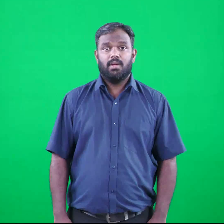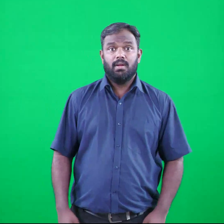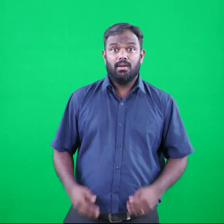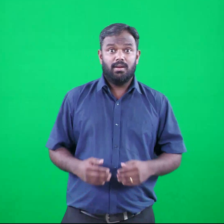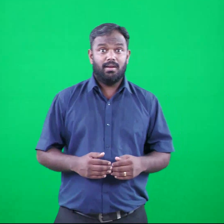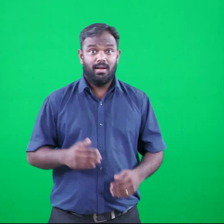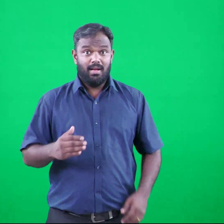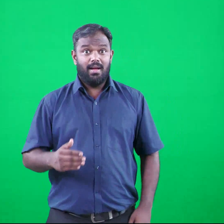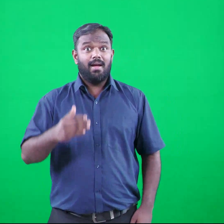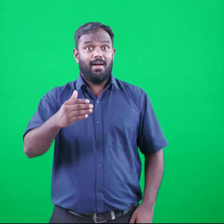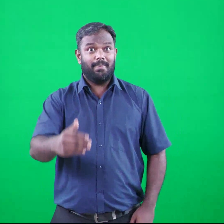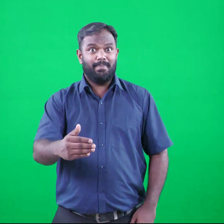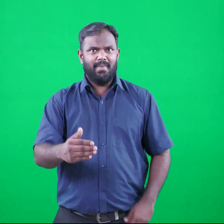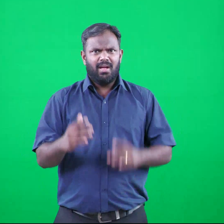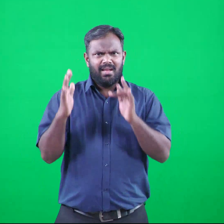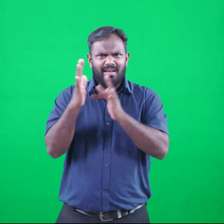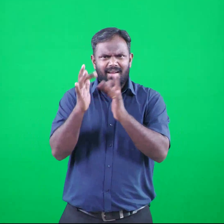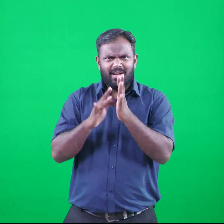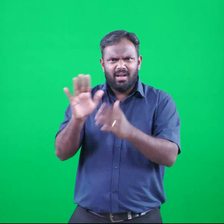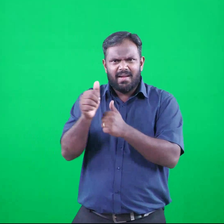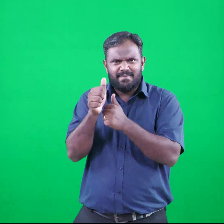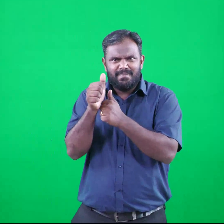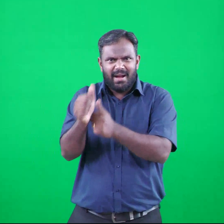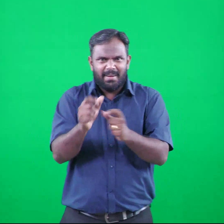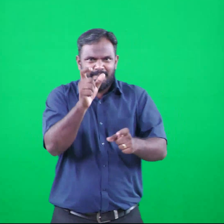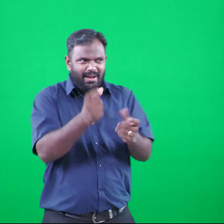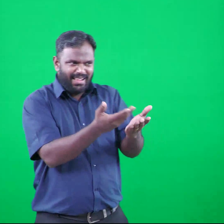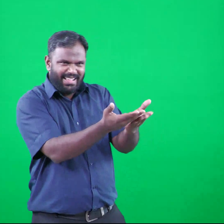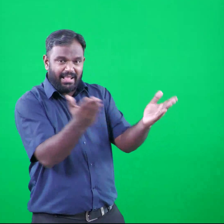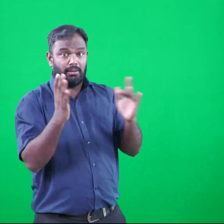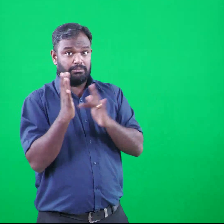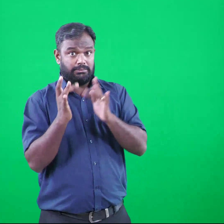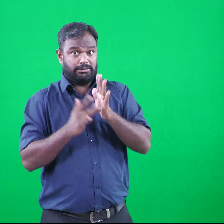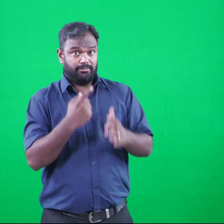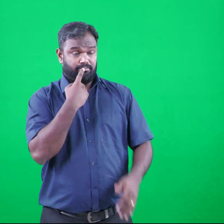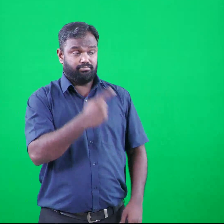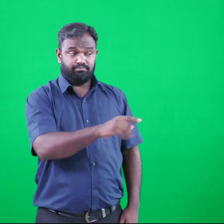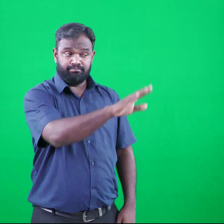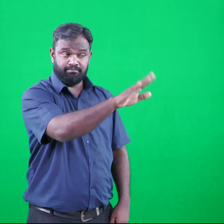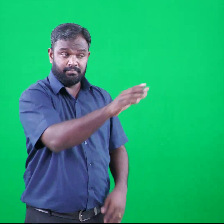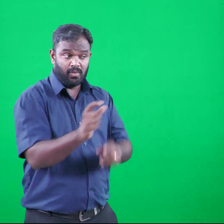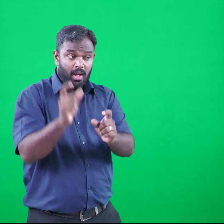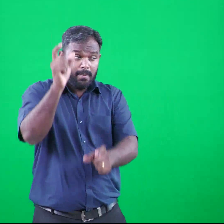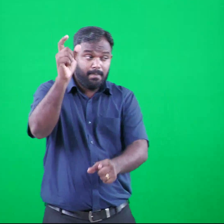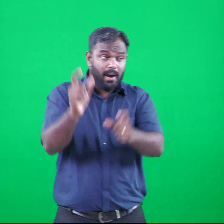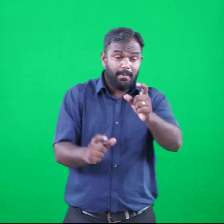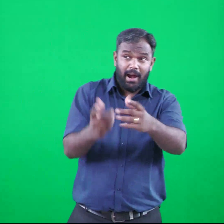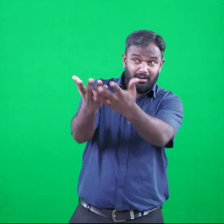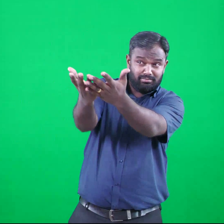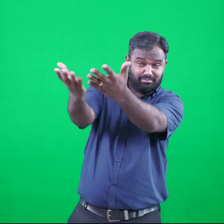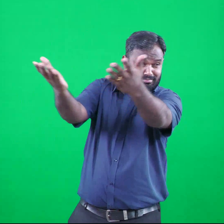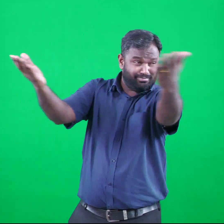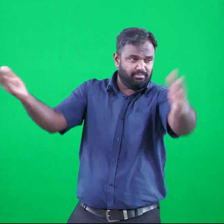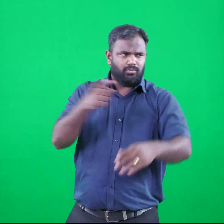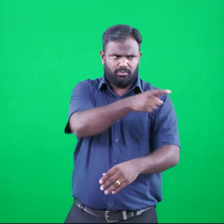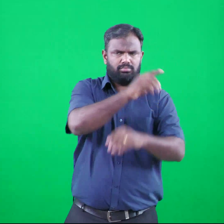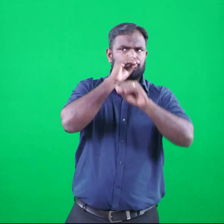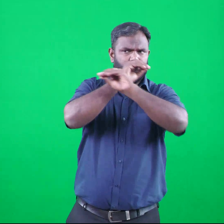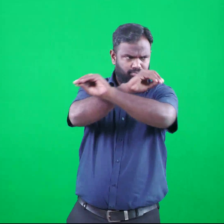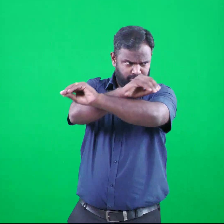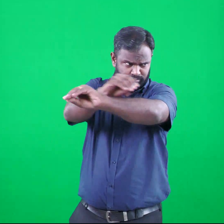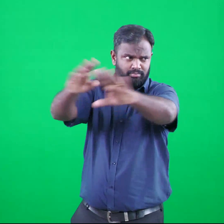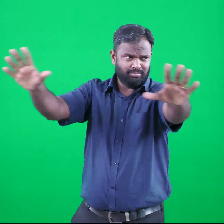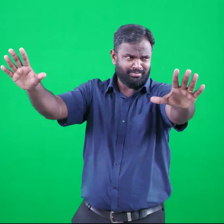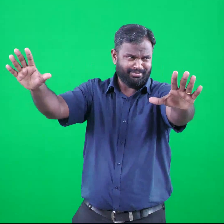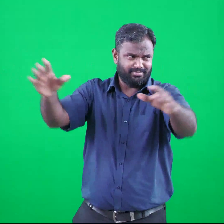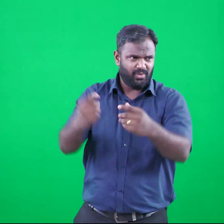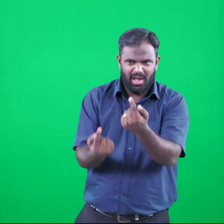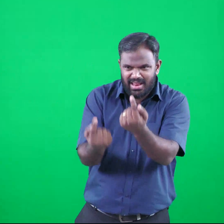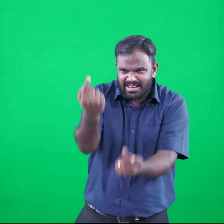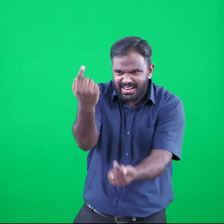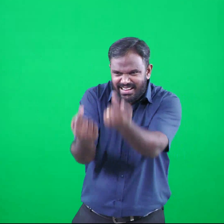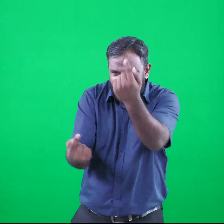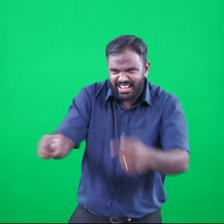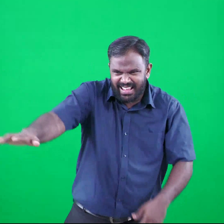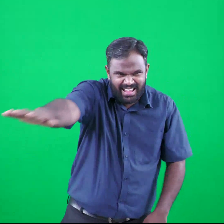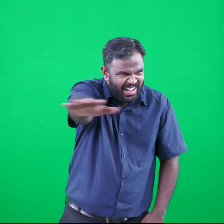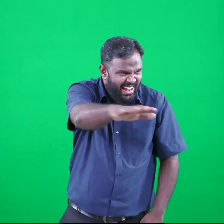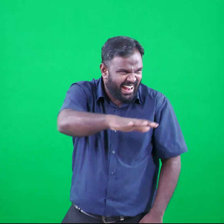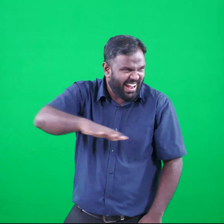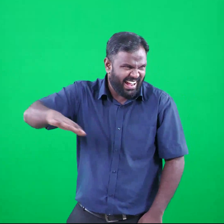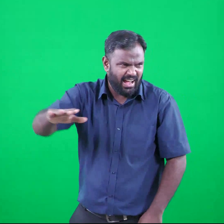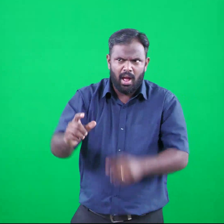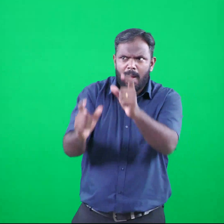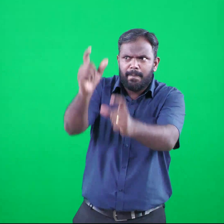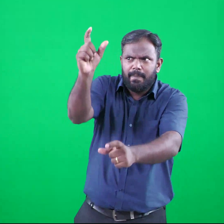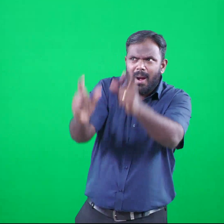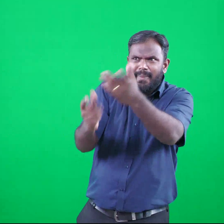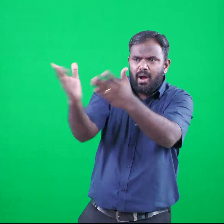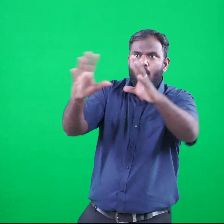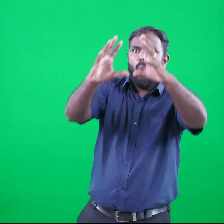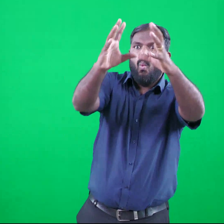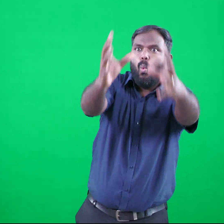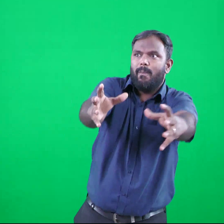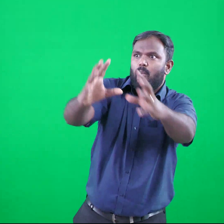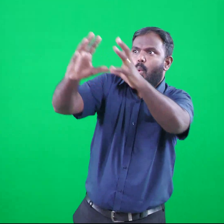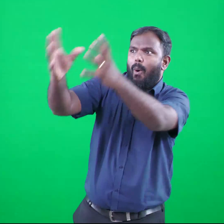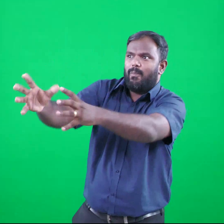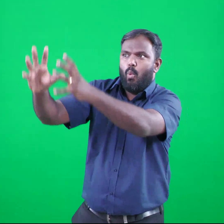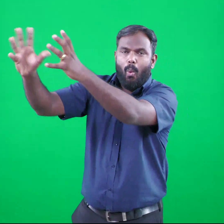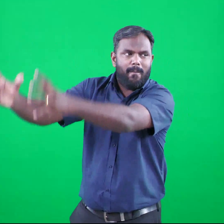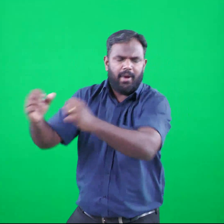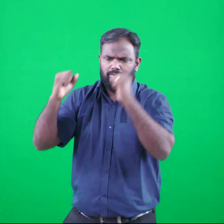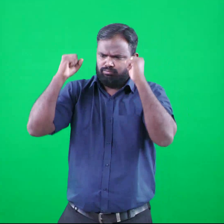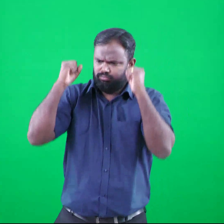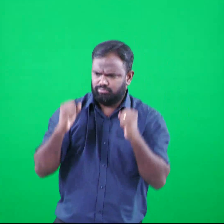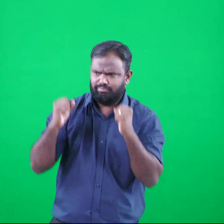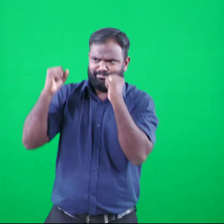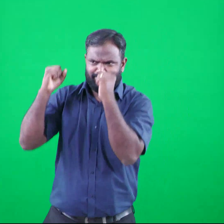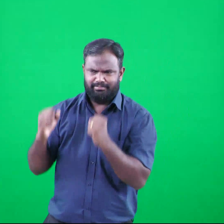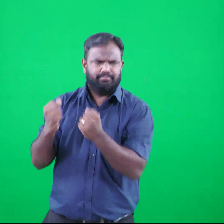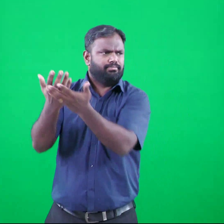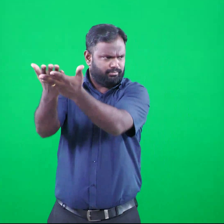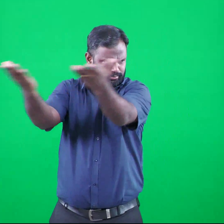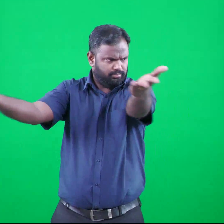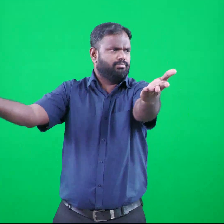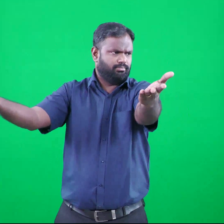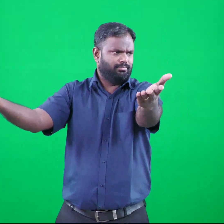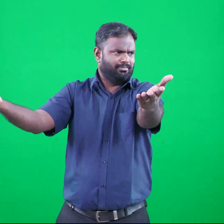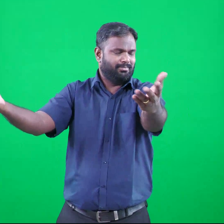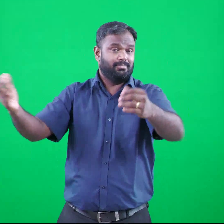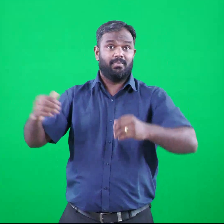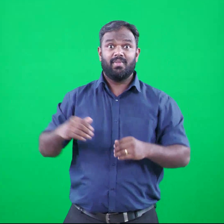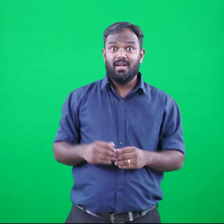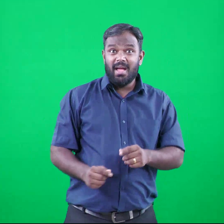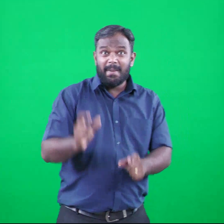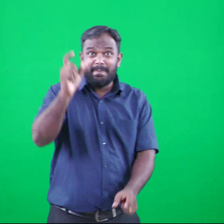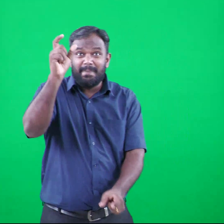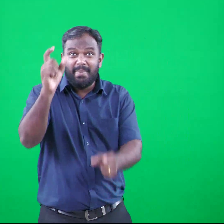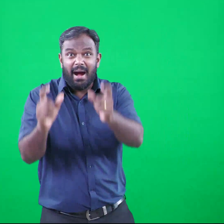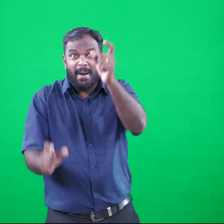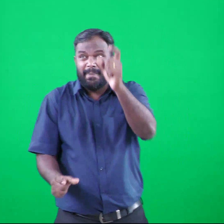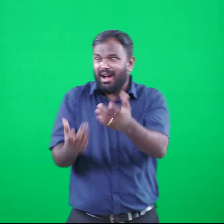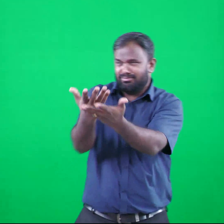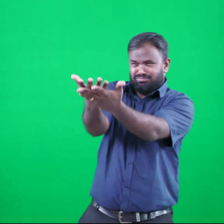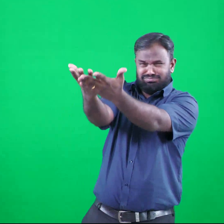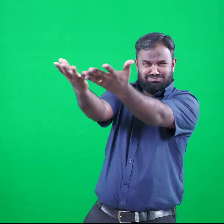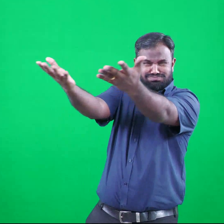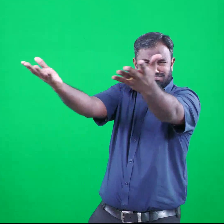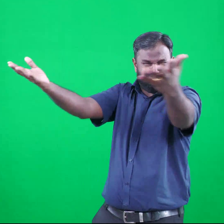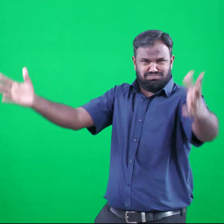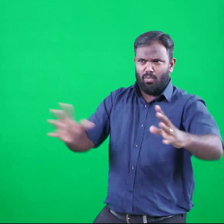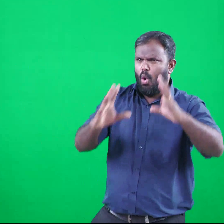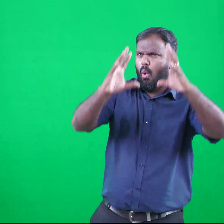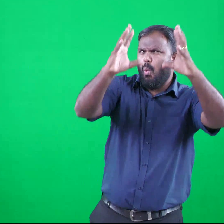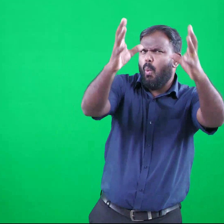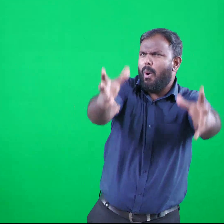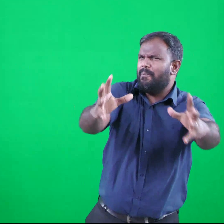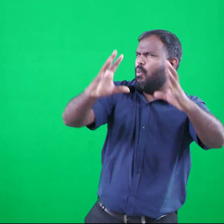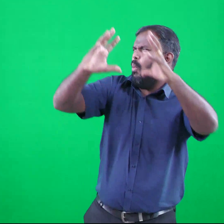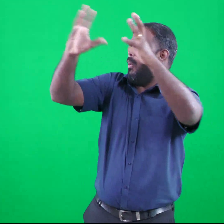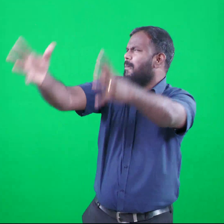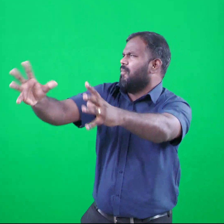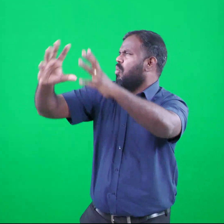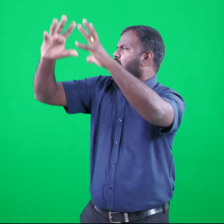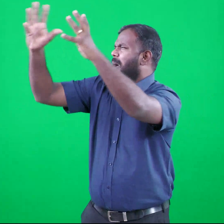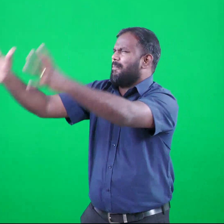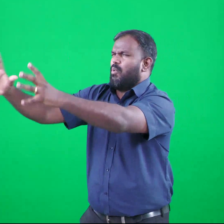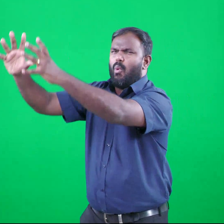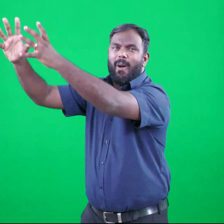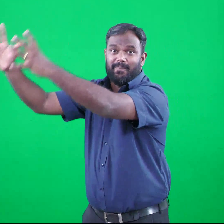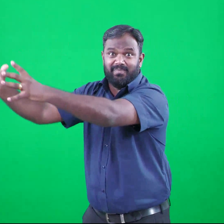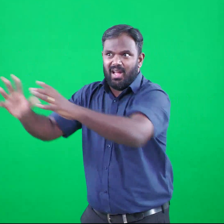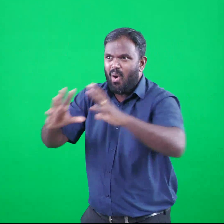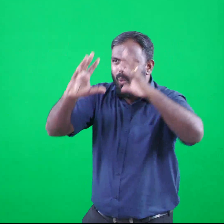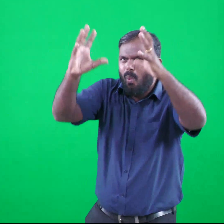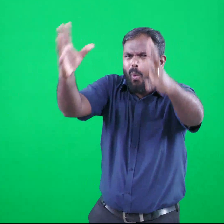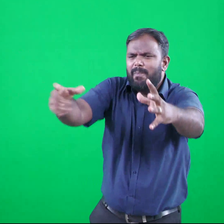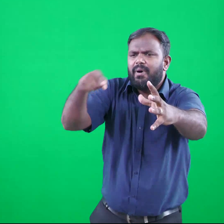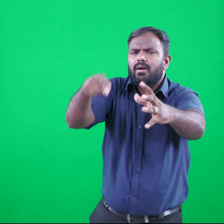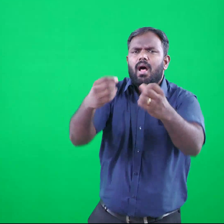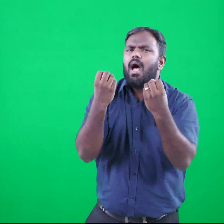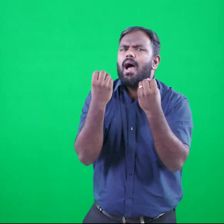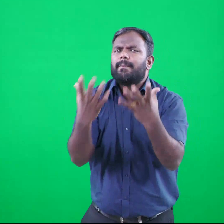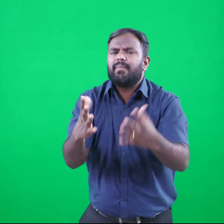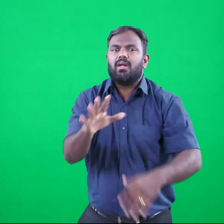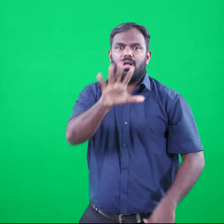Then Jesus directed them to have the people sit in groups on the green grass.